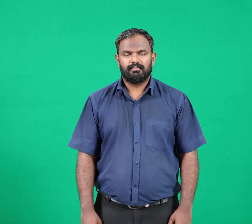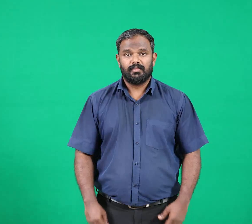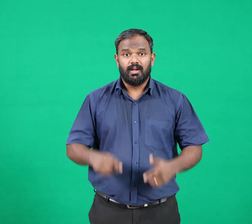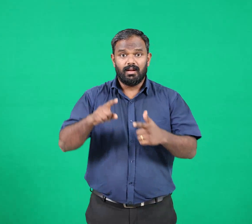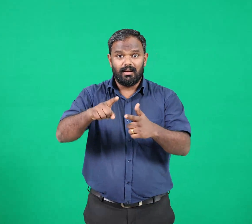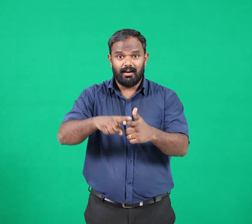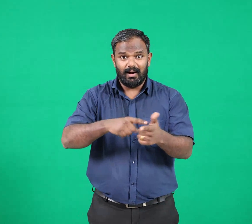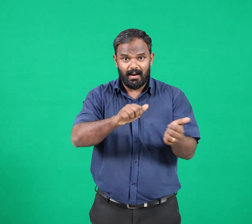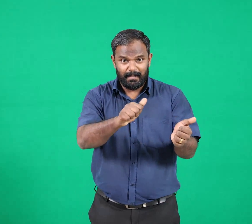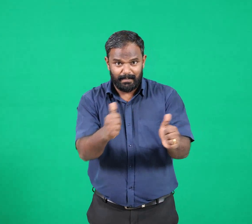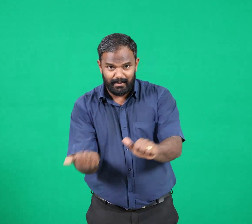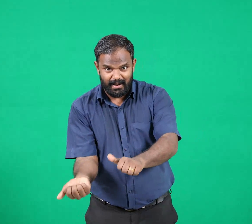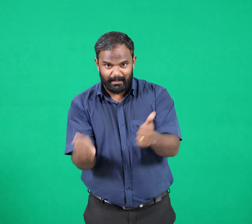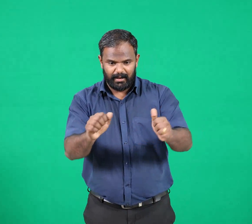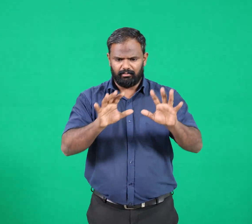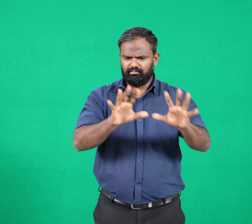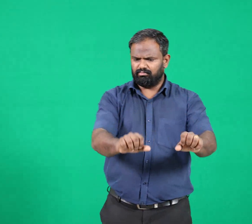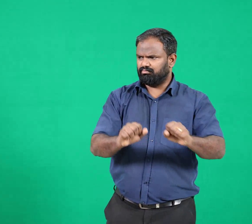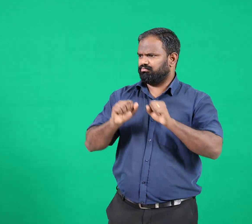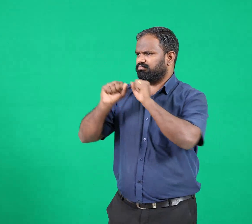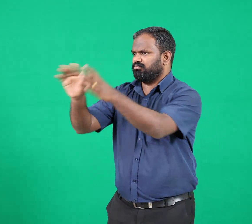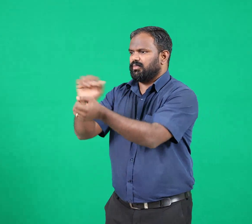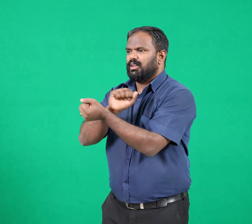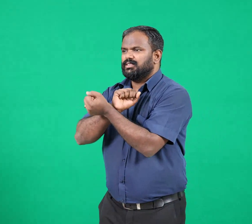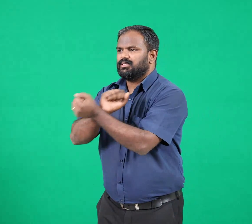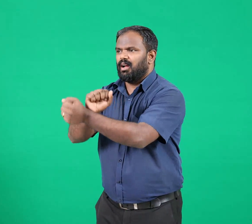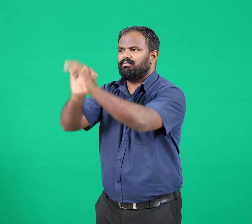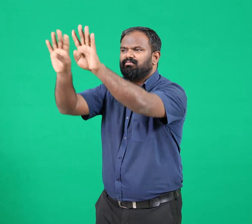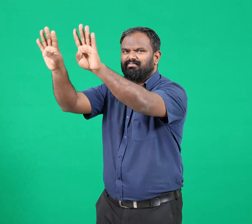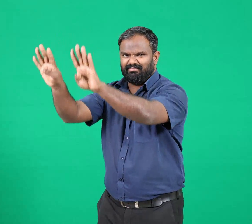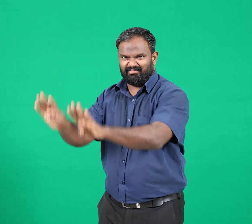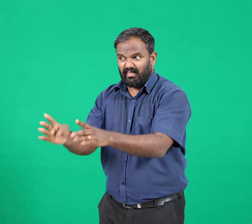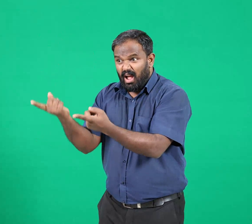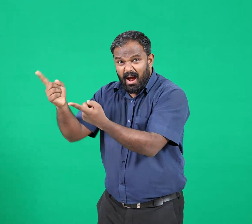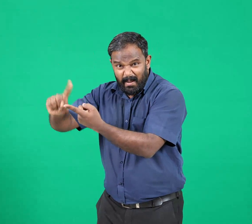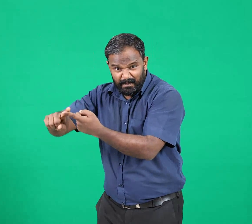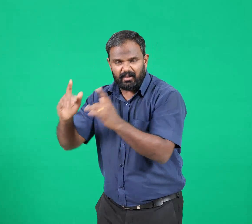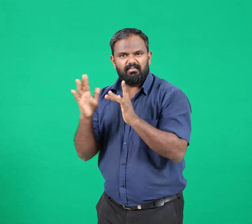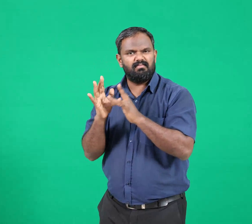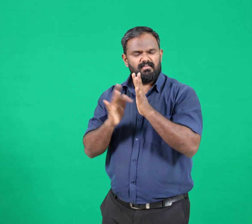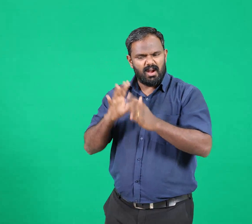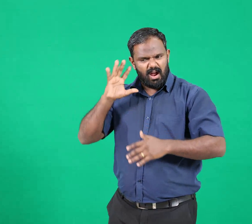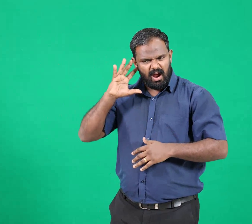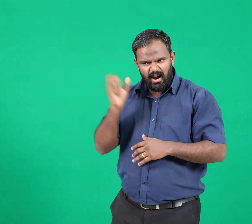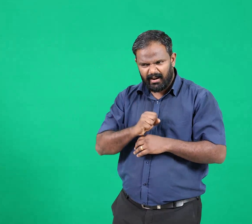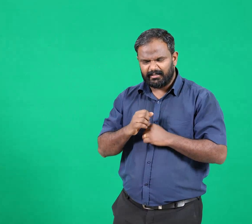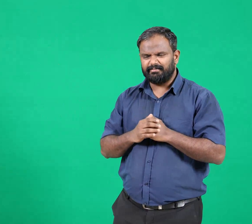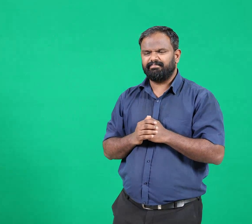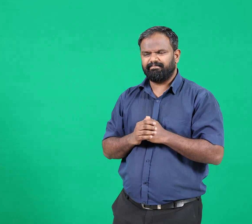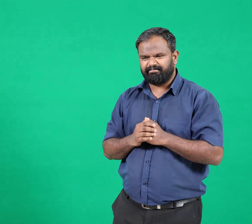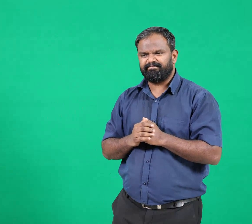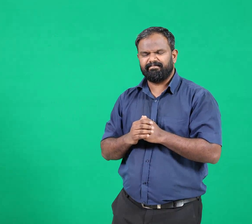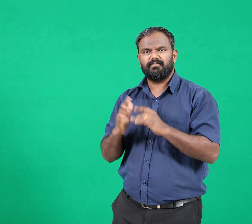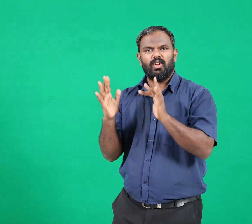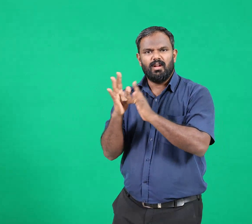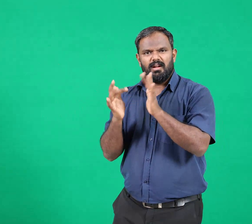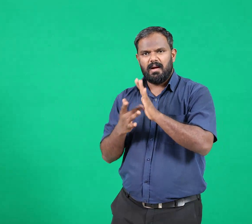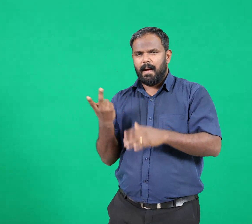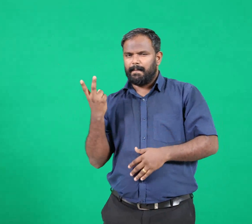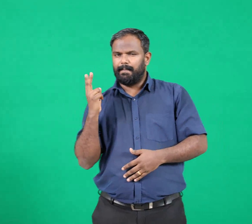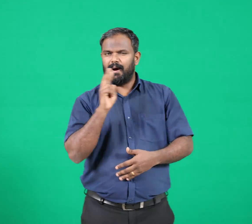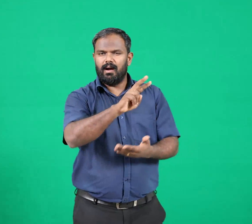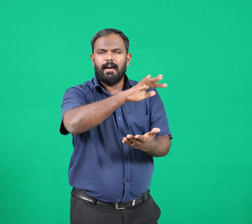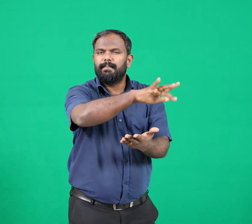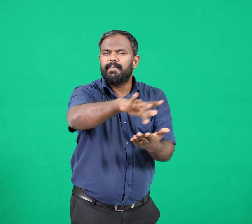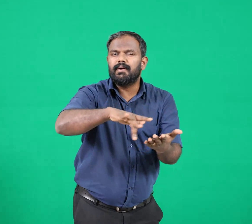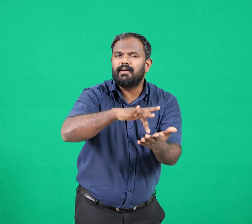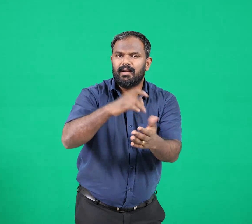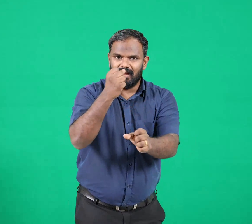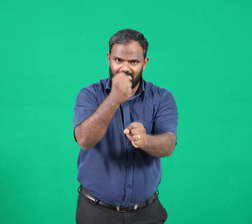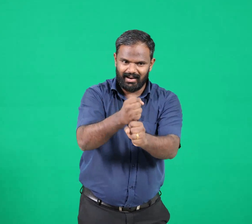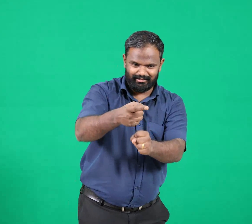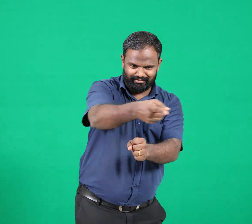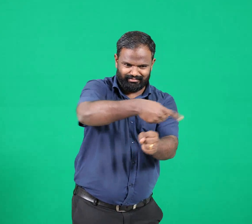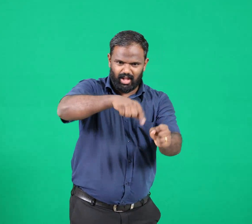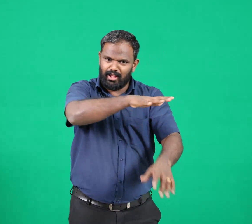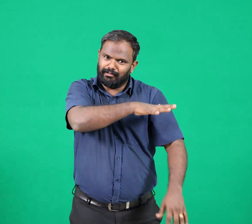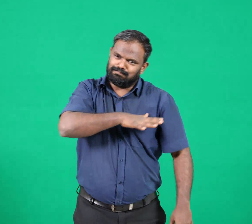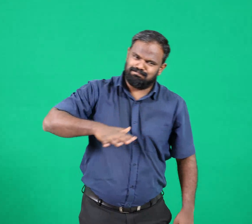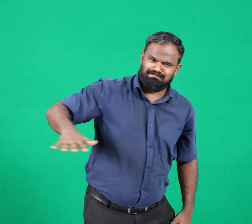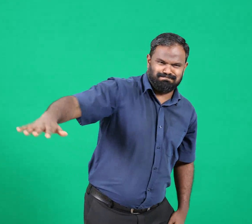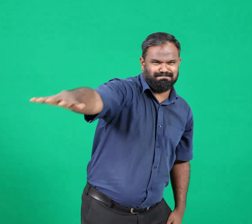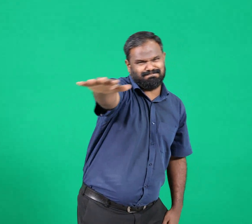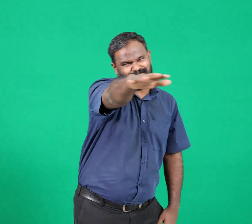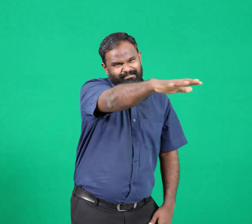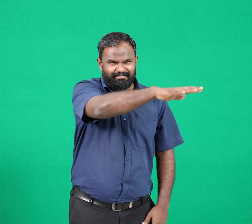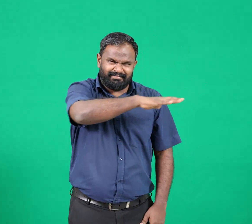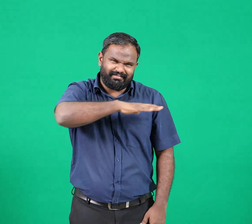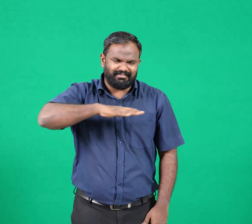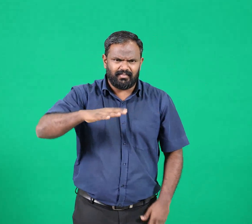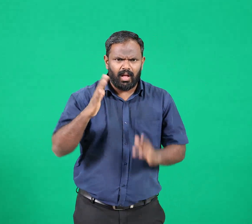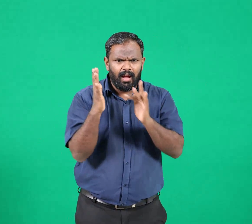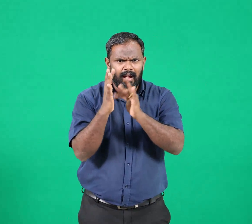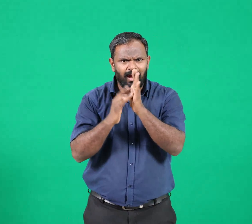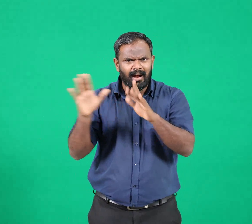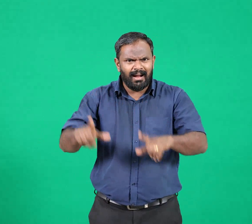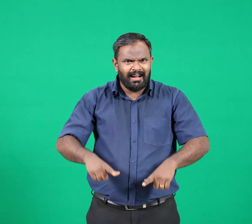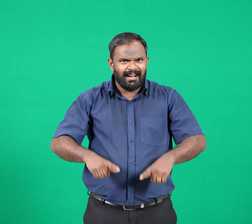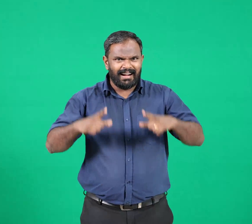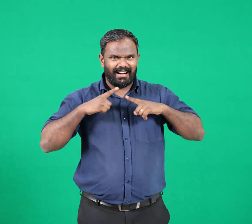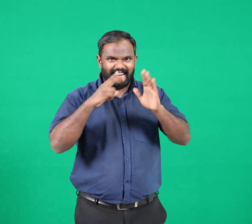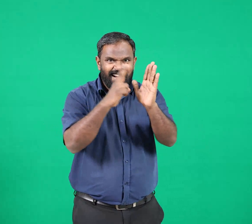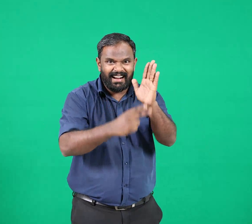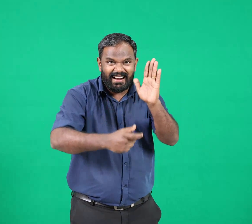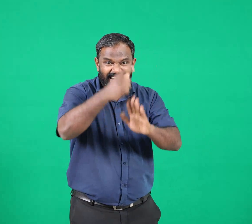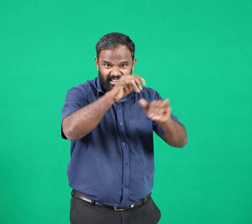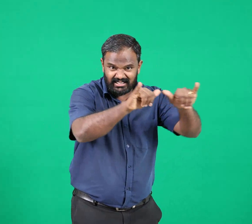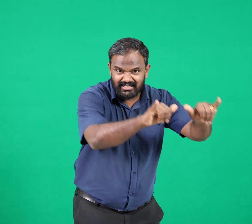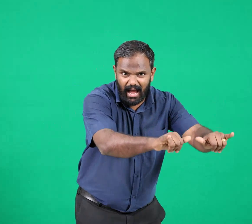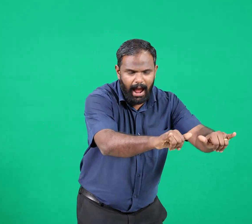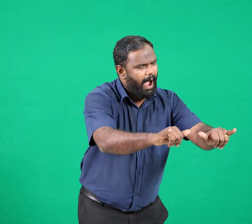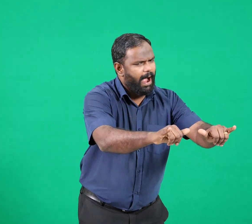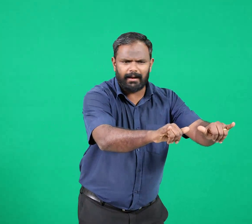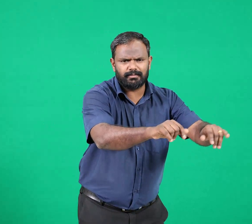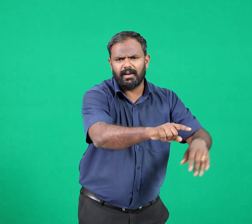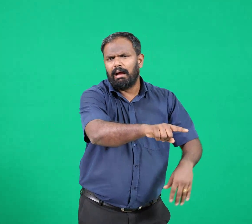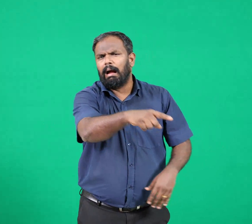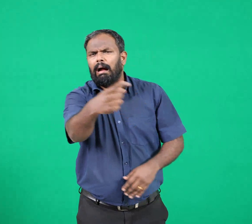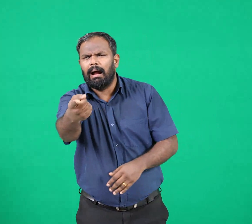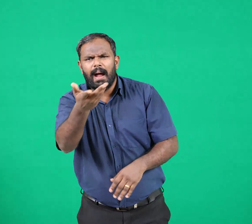When Jesus heard that John had been imprisoned, He withdrew to Galilee.